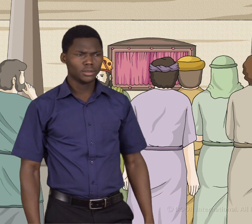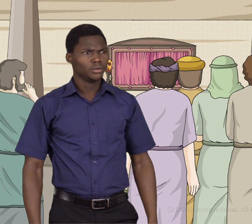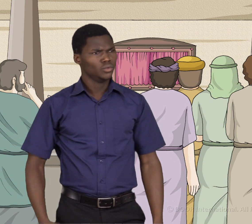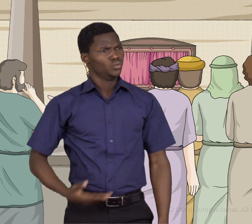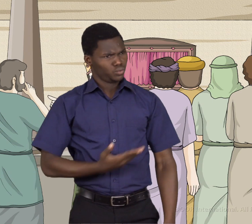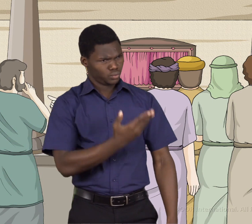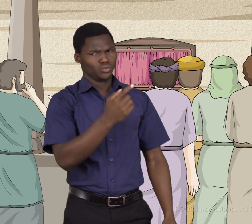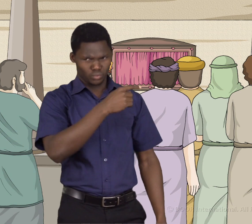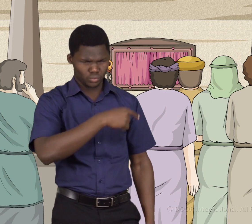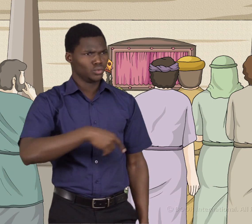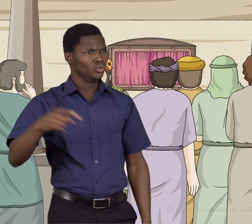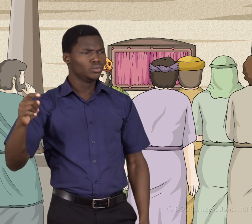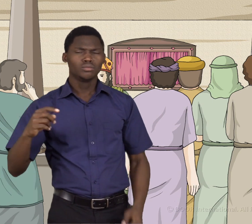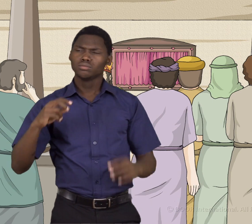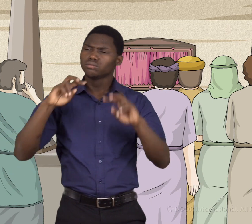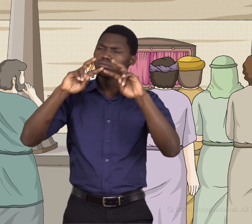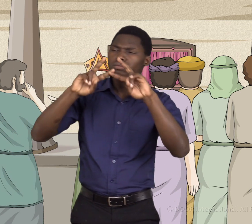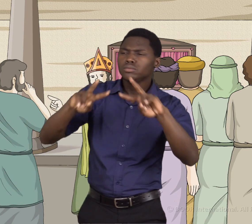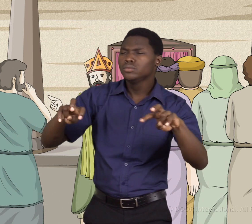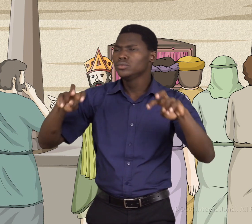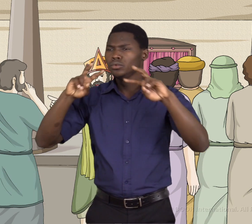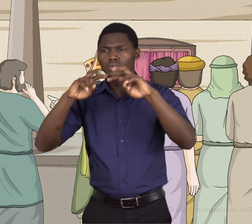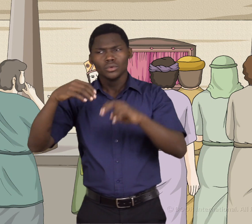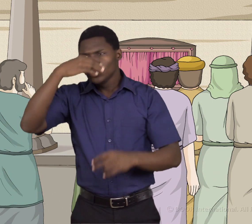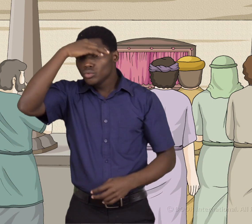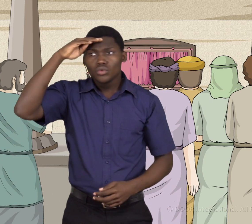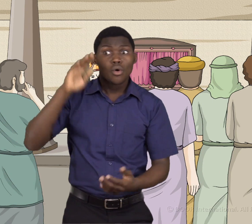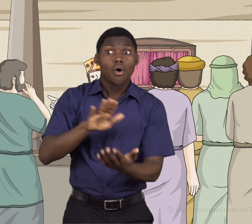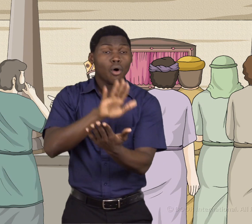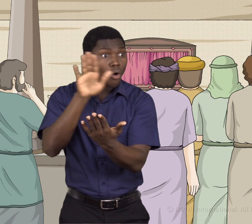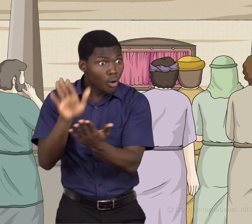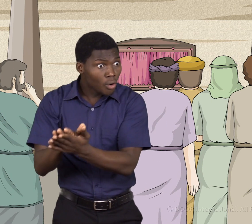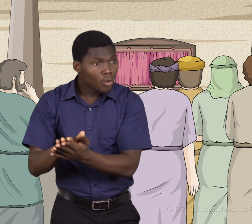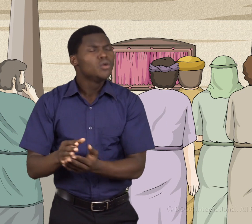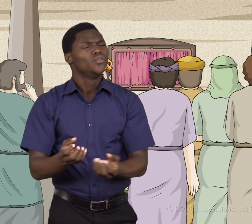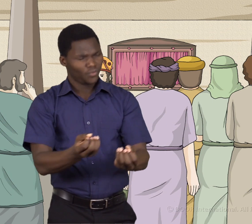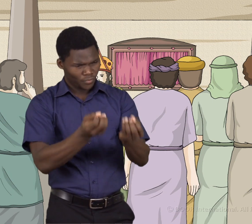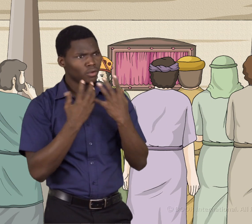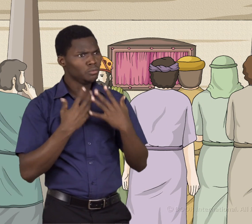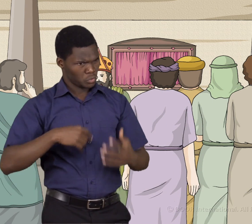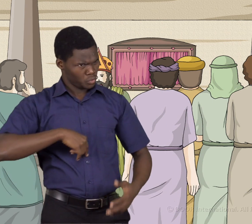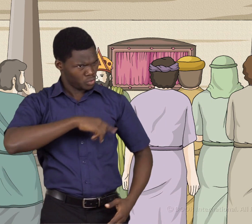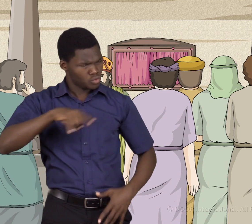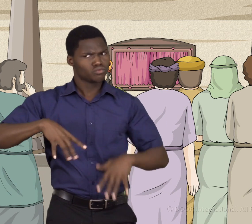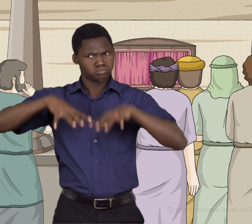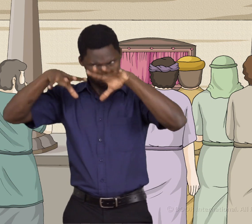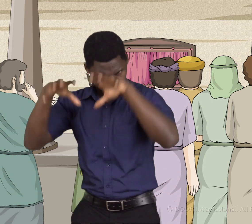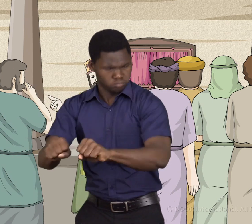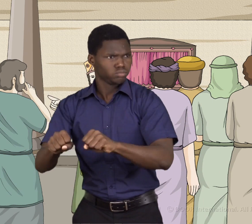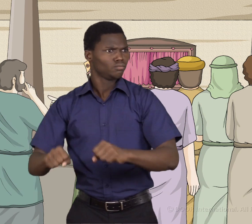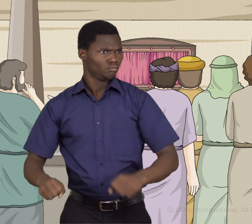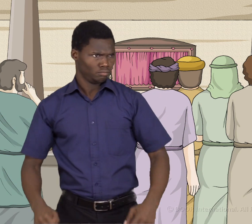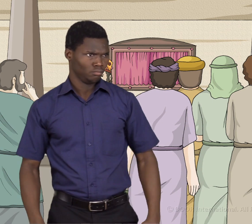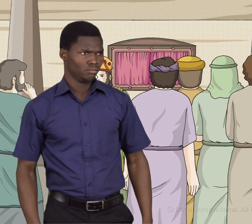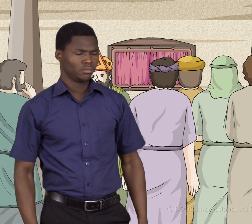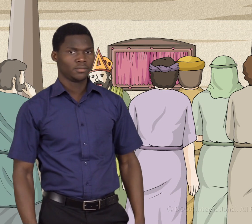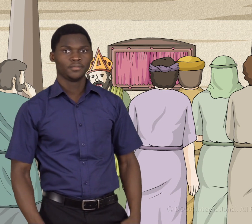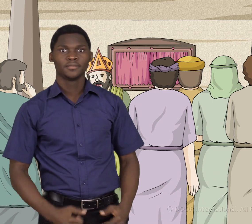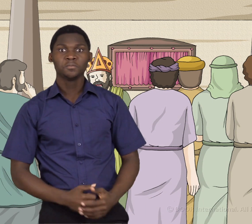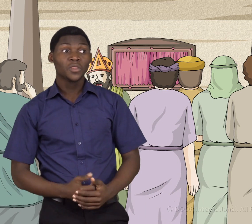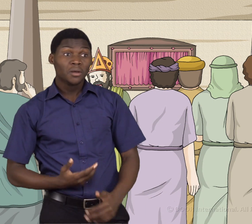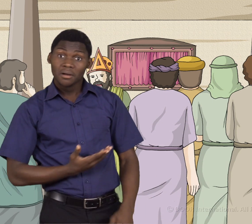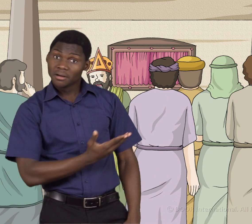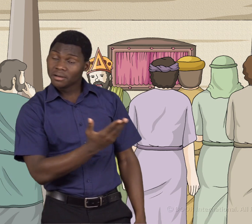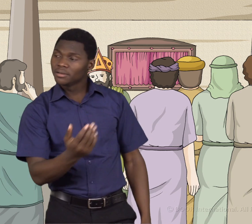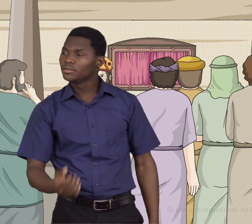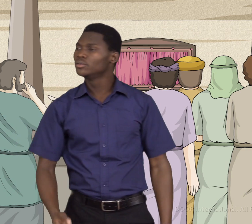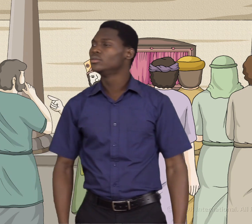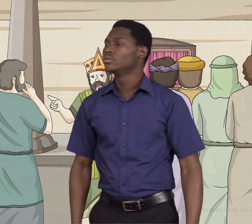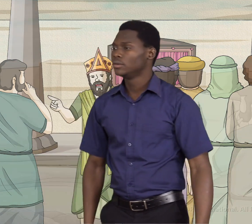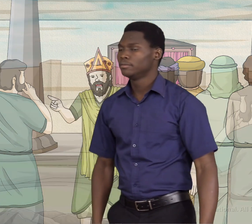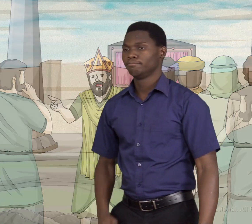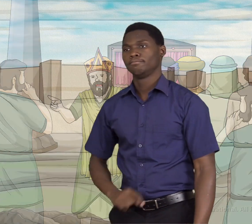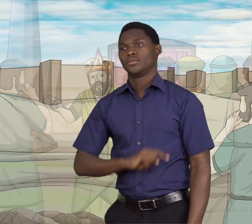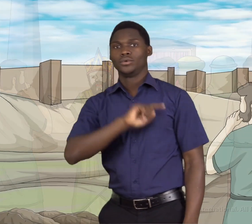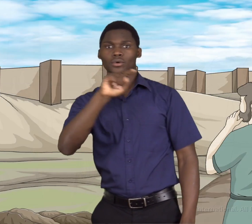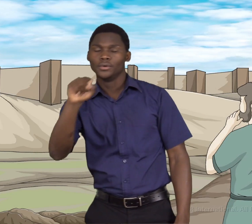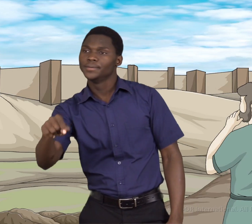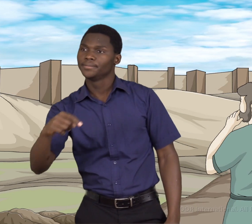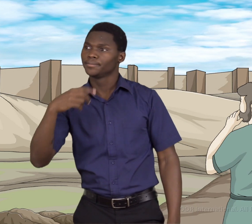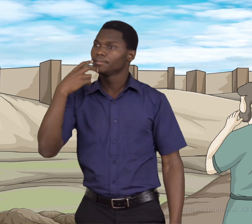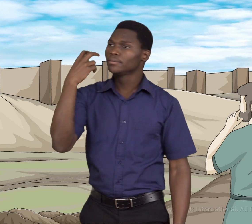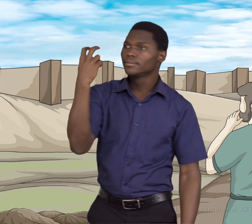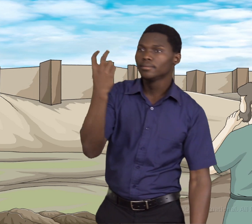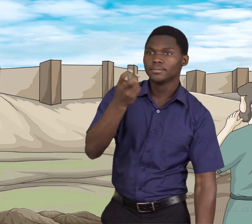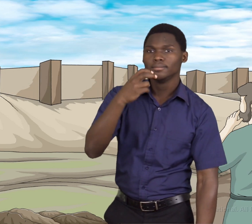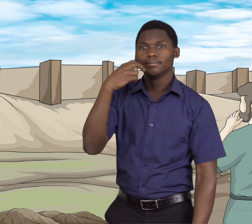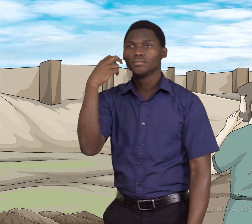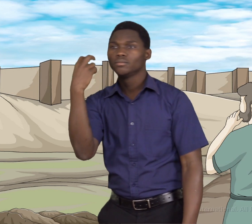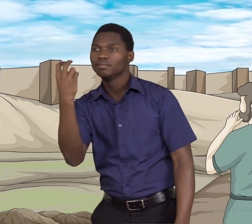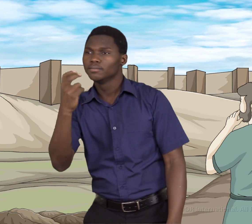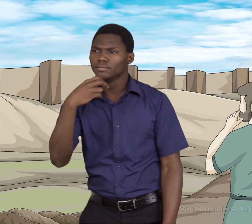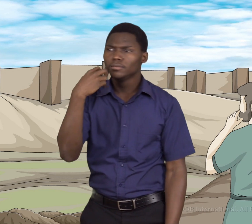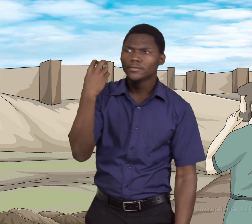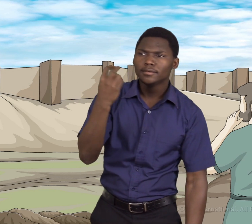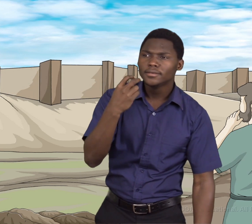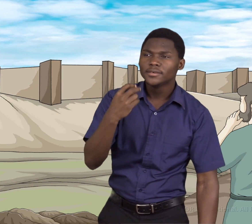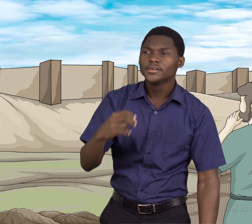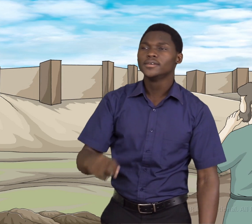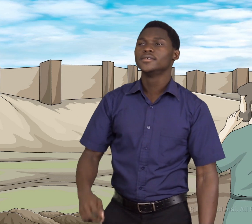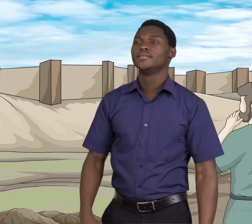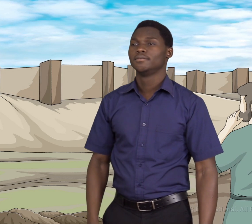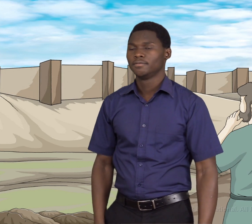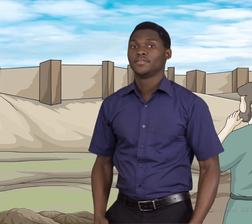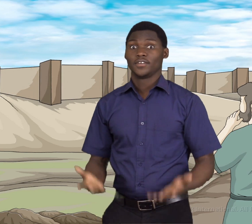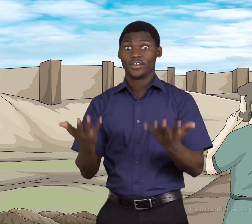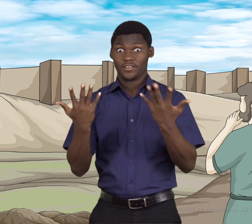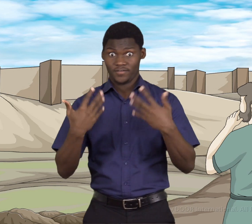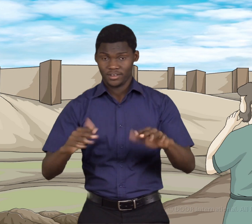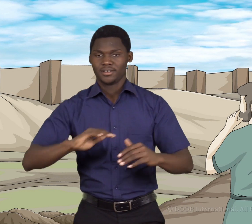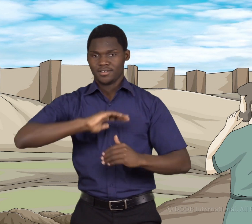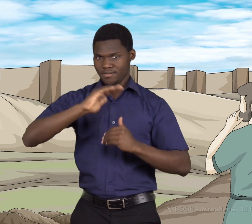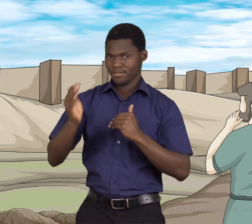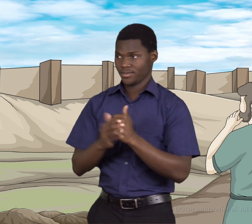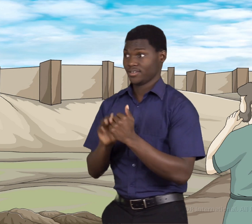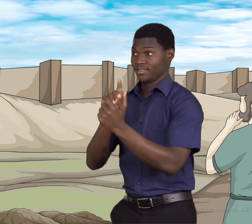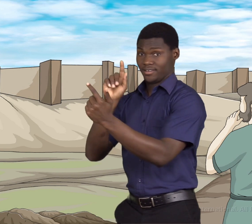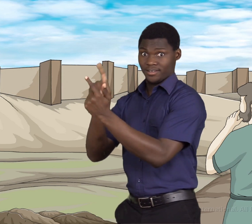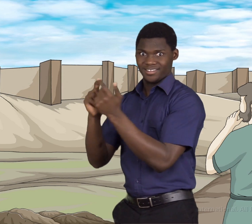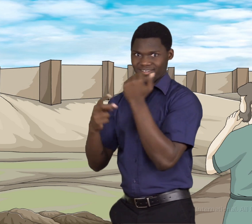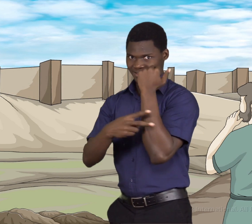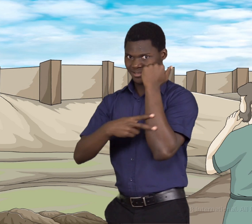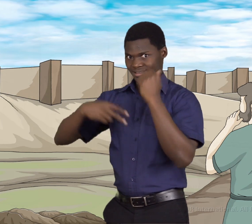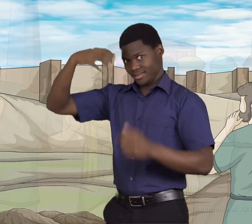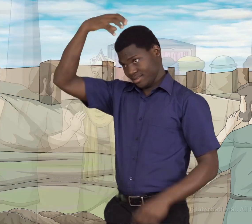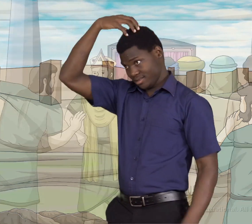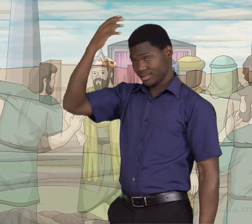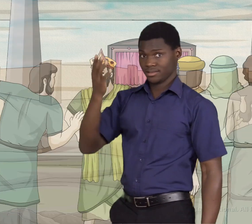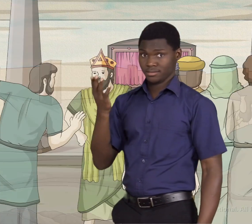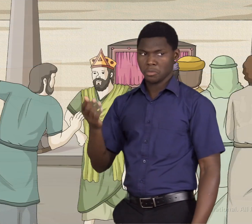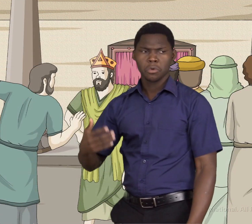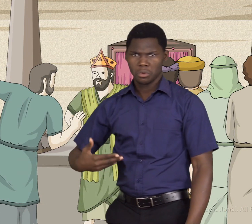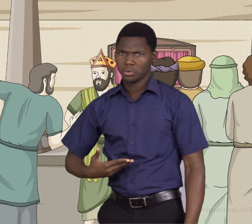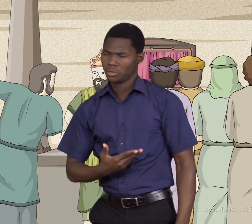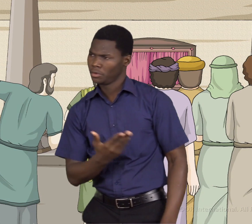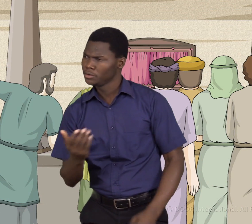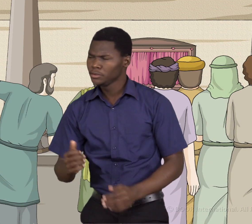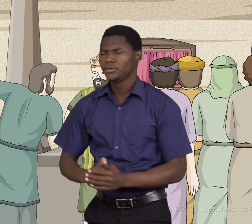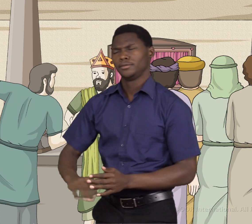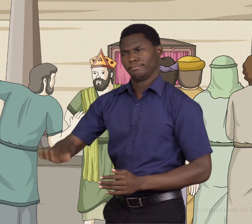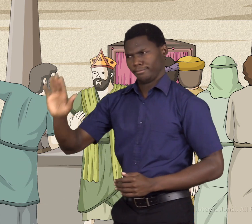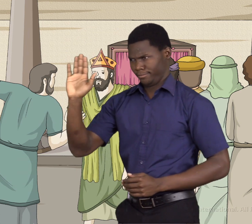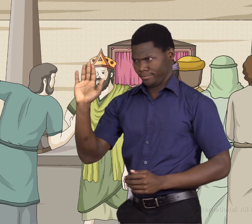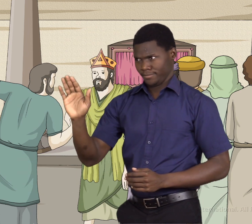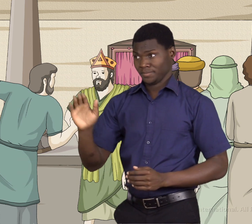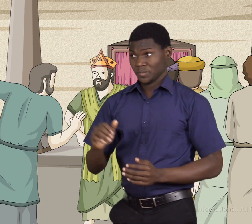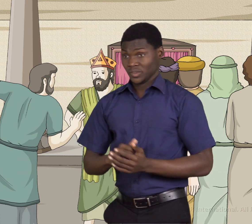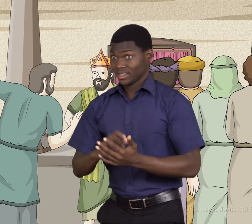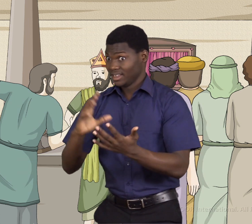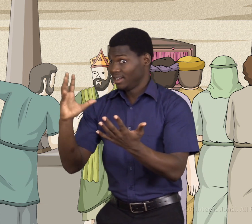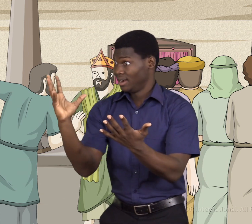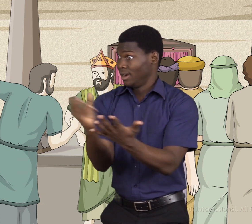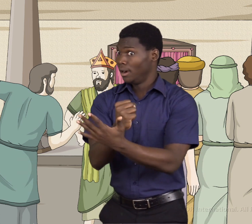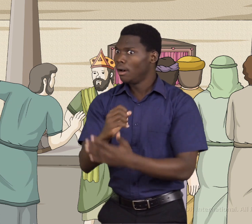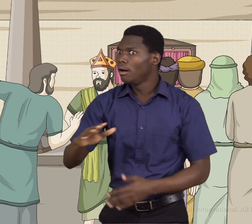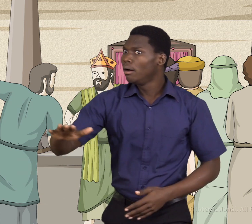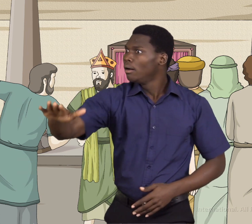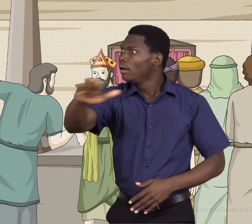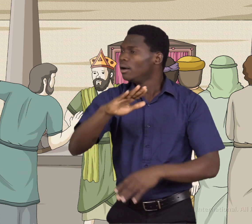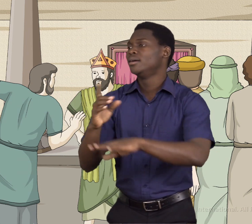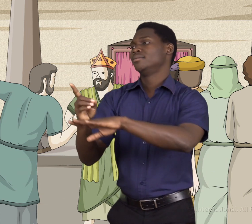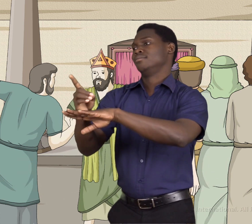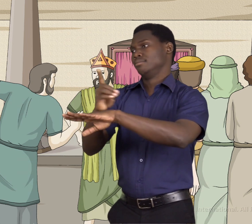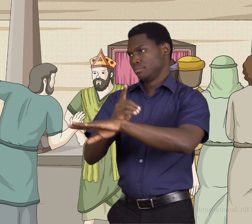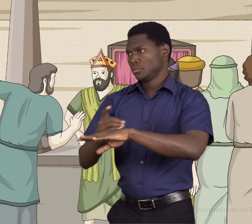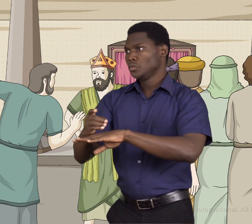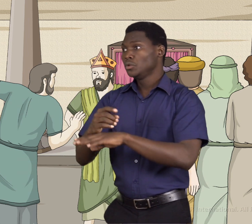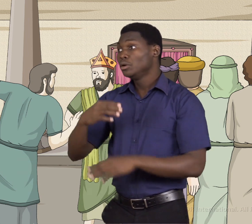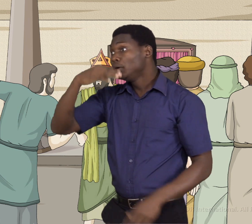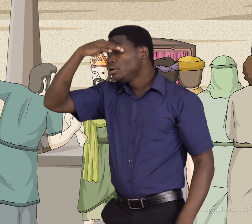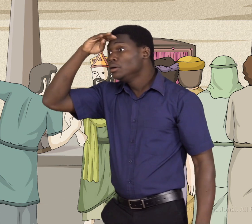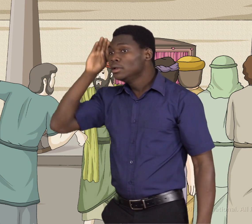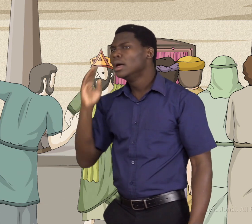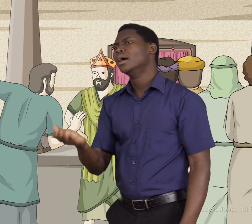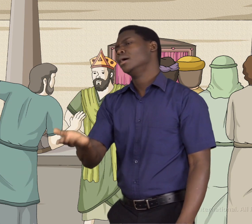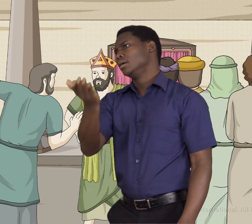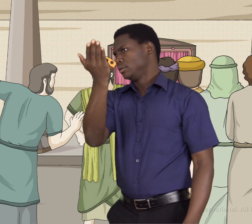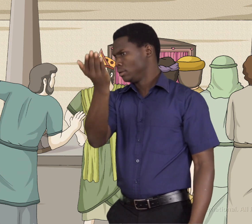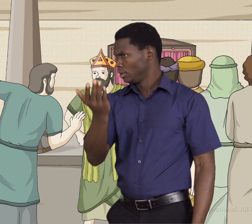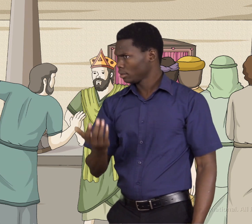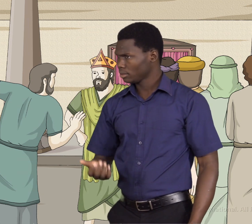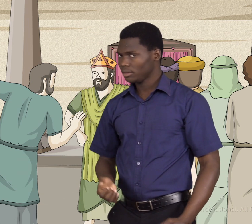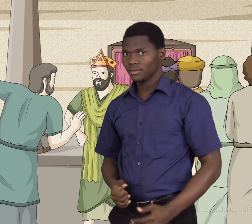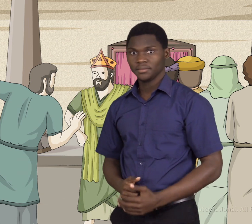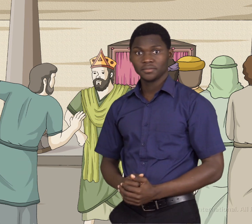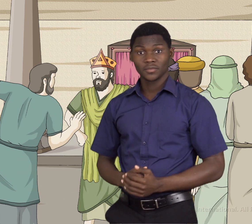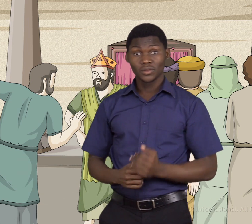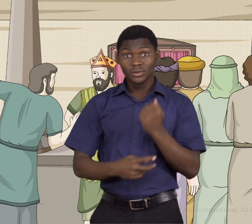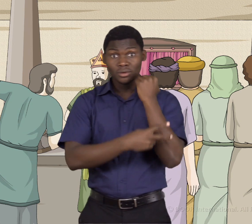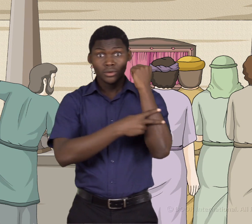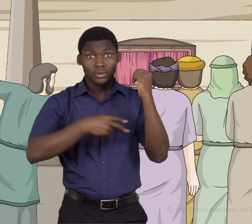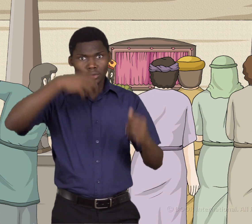So the king said, “Go and see where he is, that I may send men to capture him.”